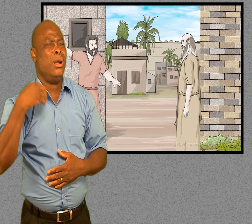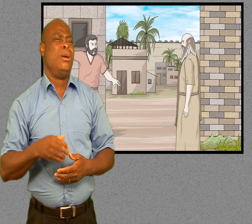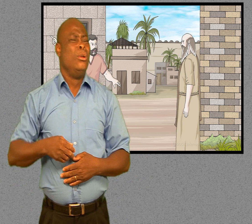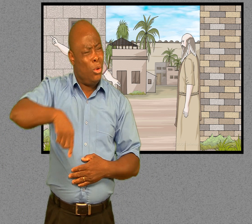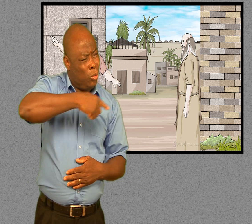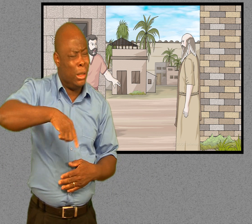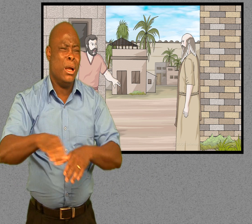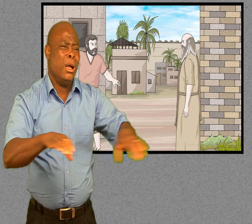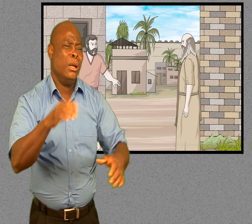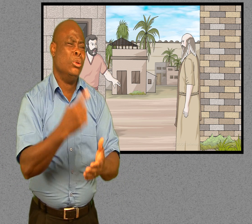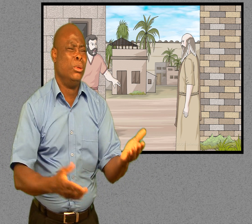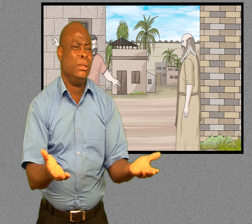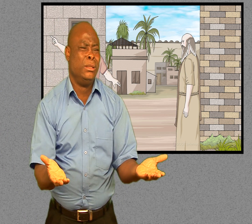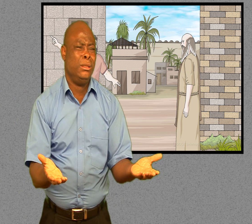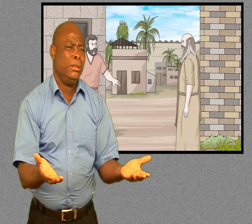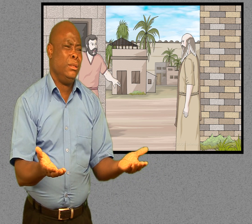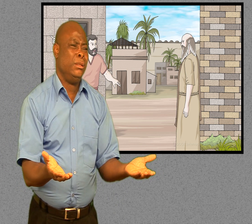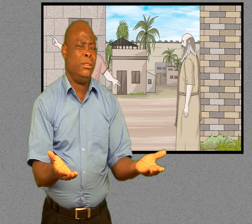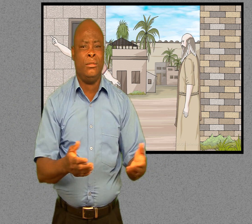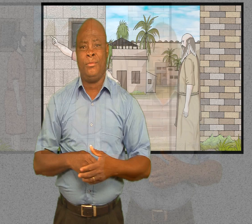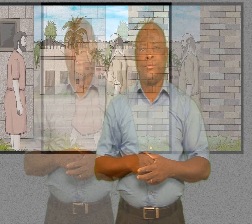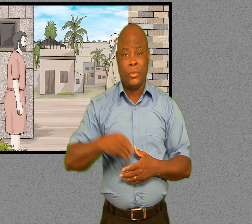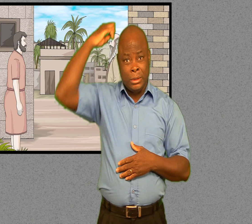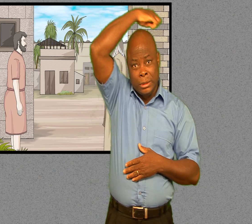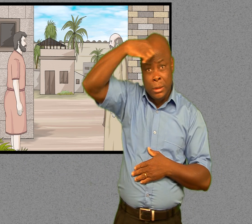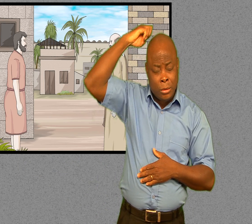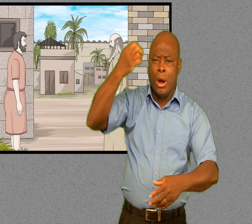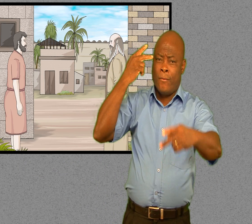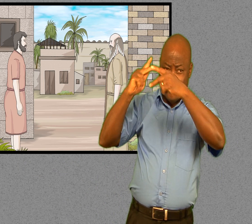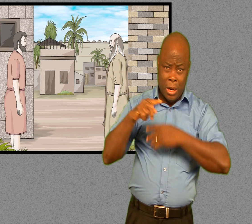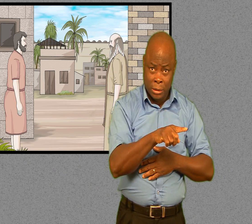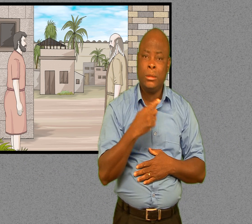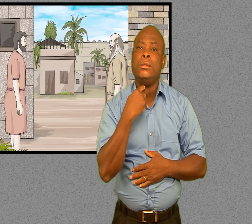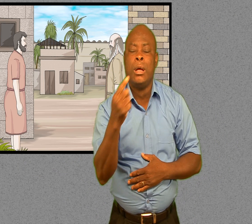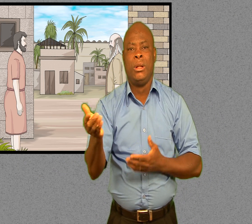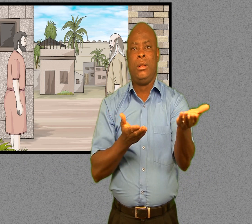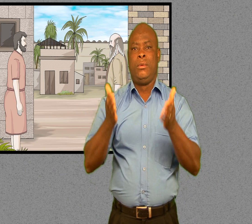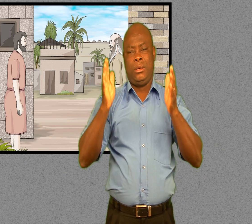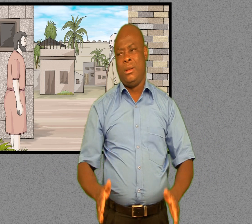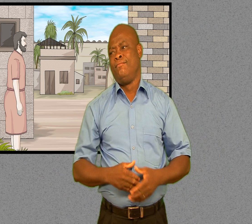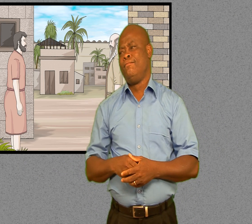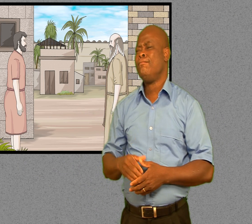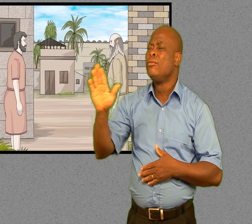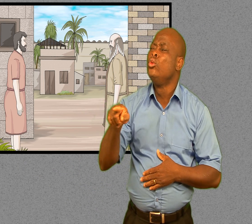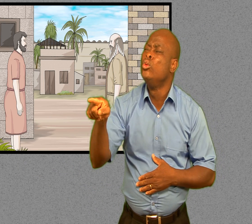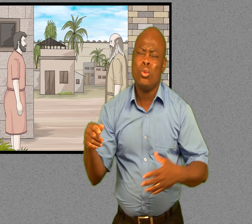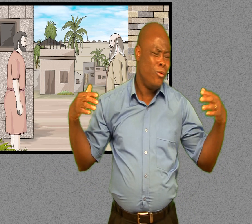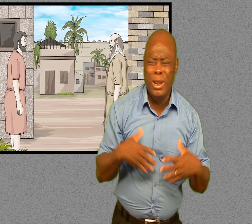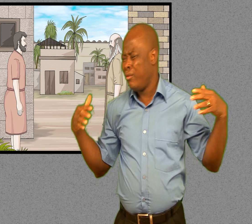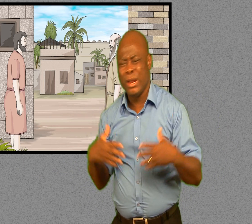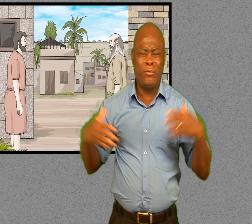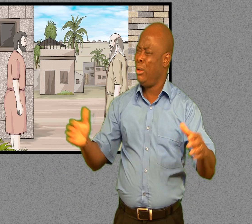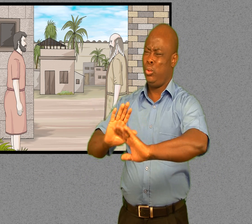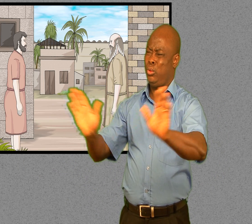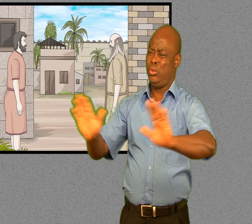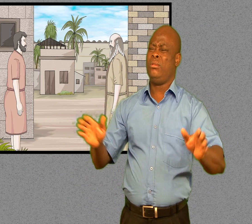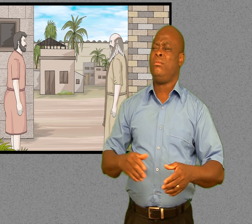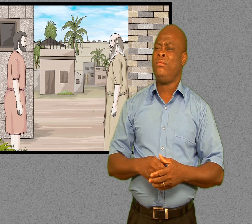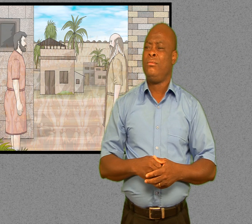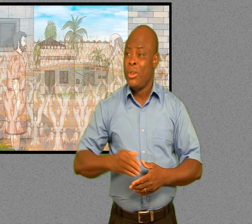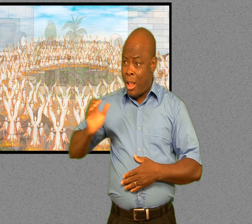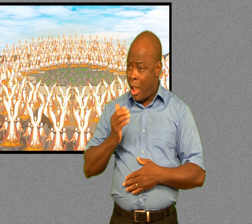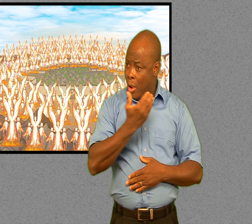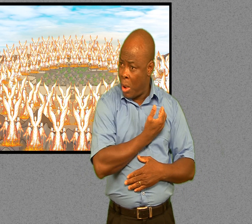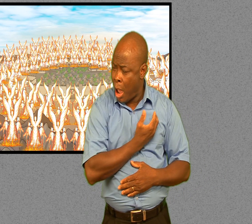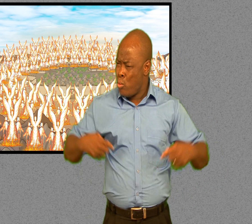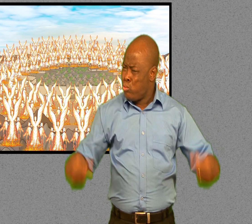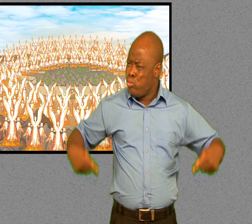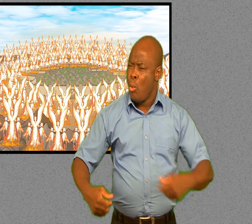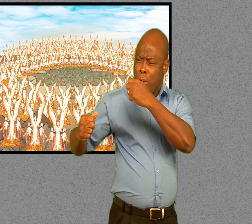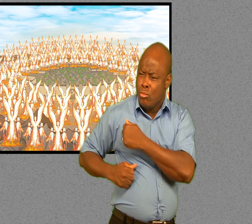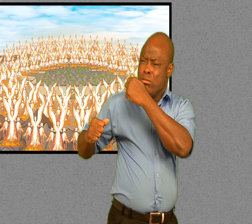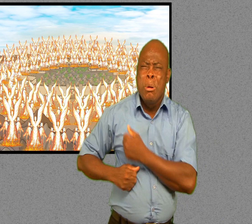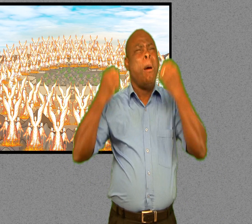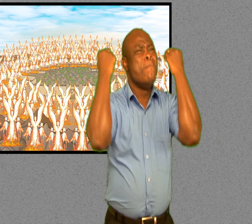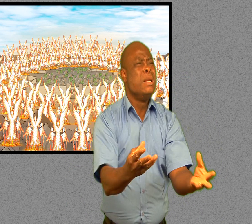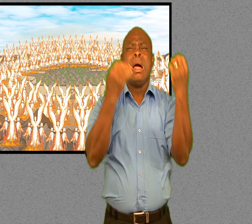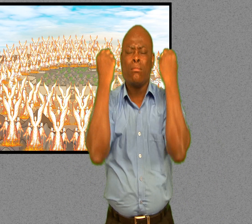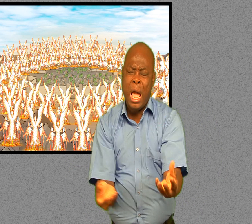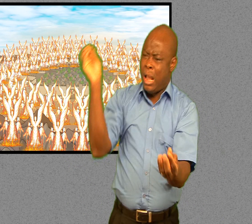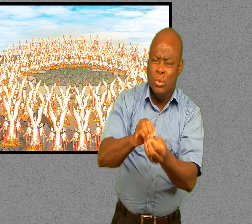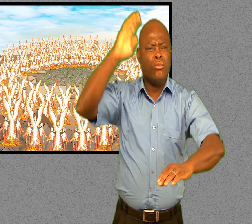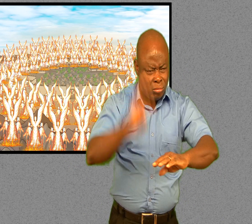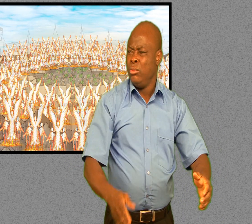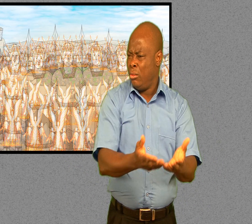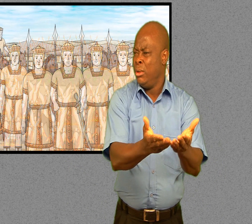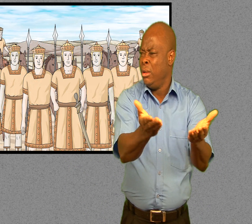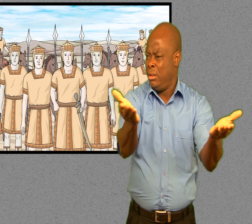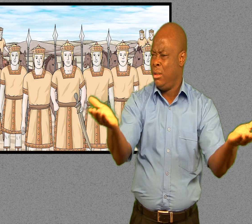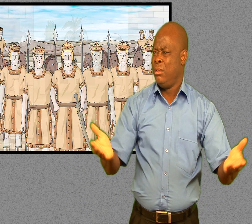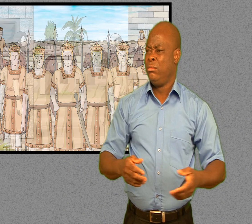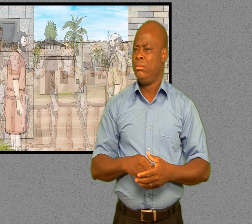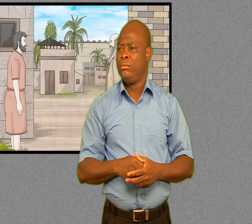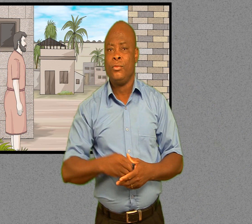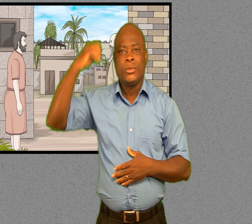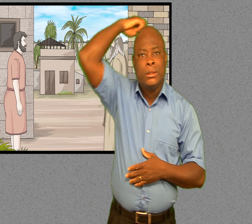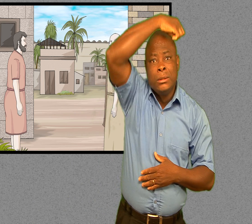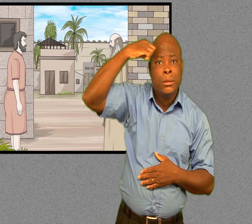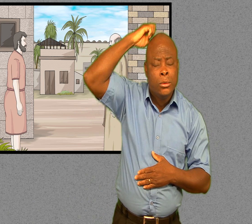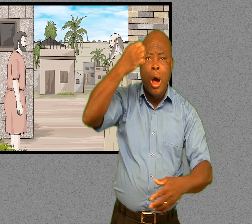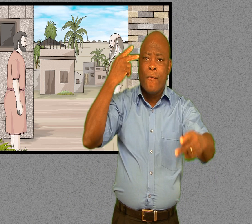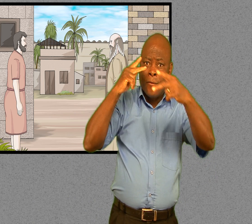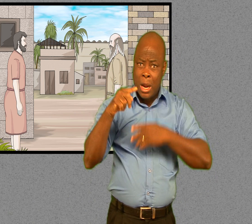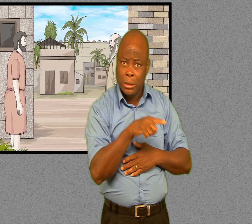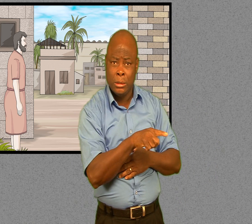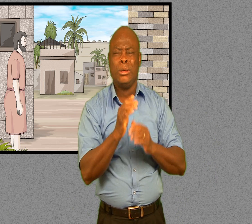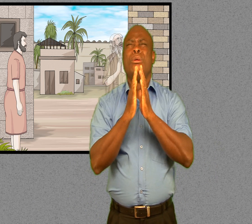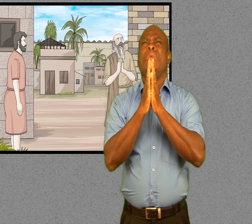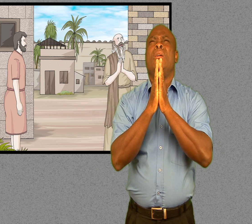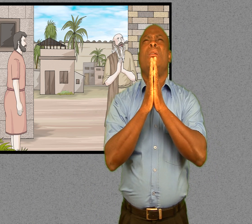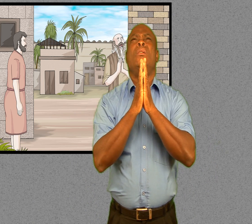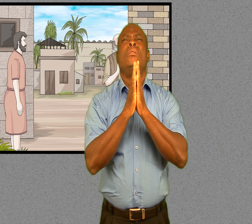“Do not be afraid,” Elisha answered, “for those who are with us are more than those who are with them.”